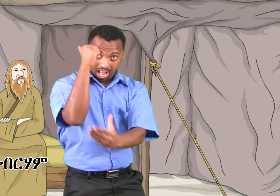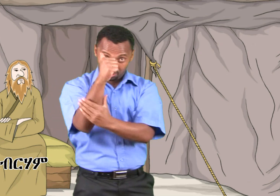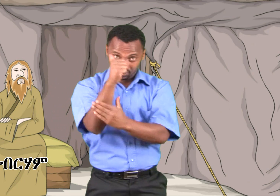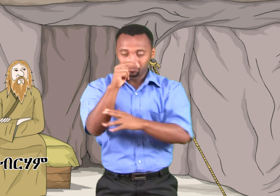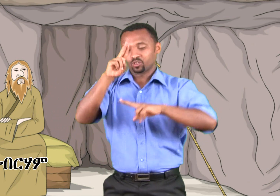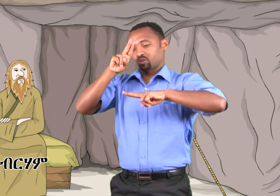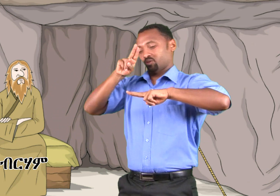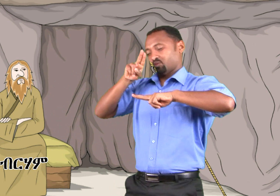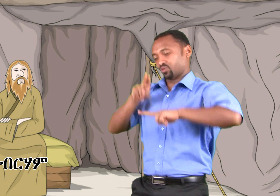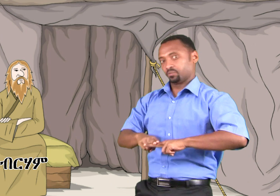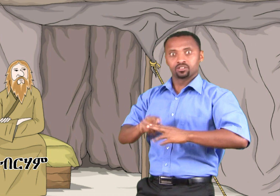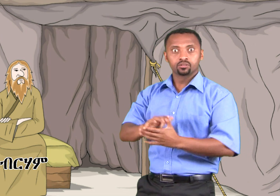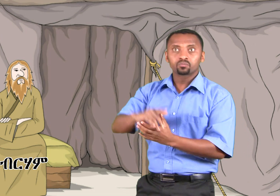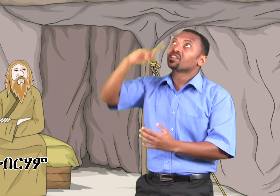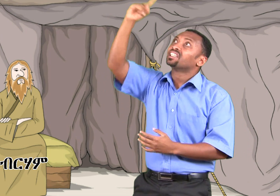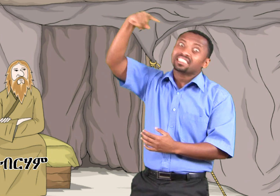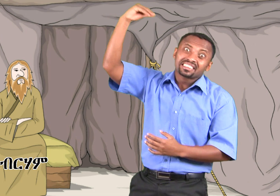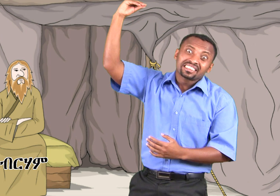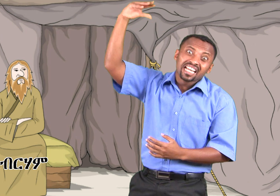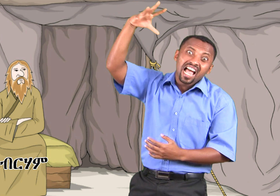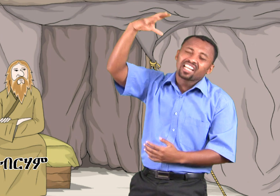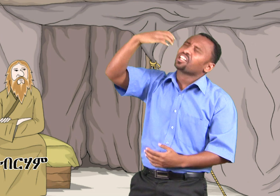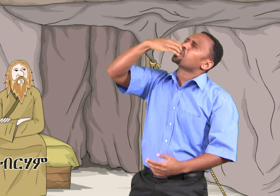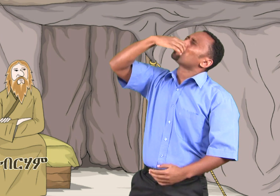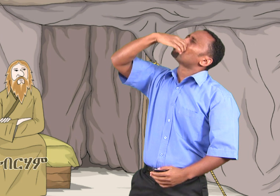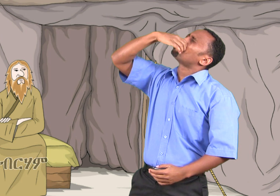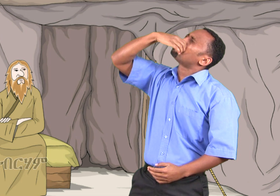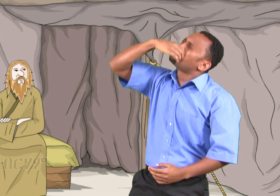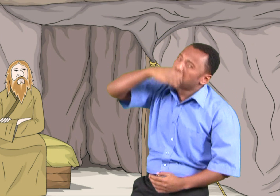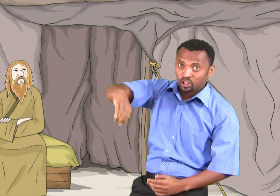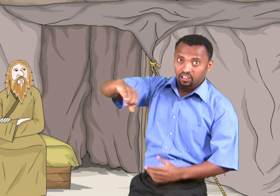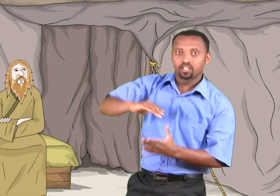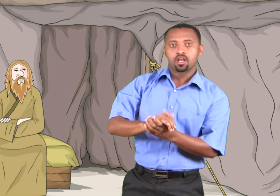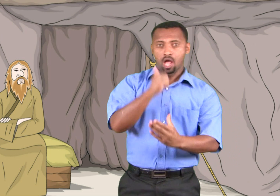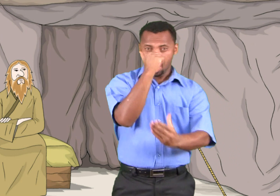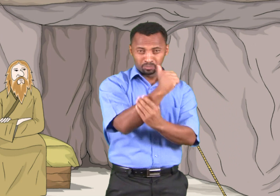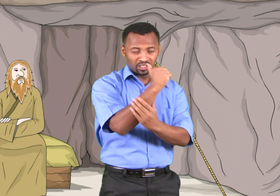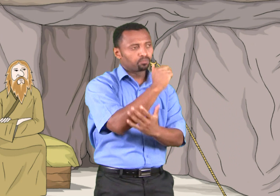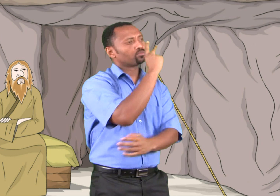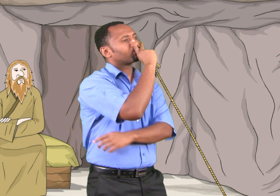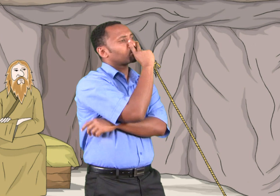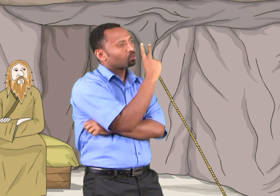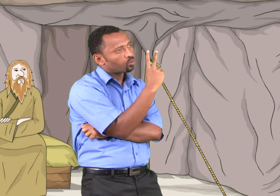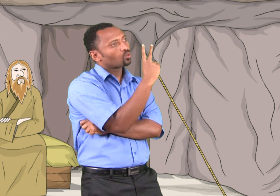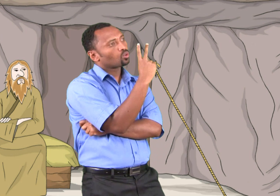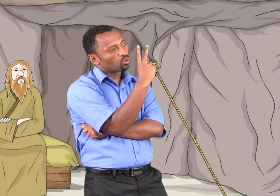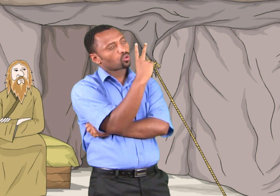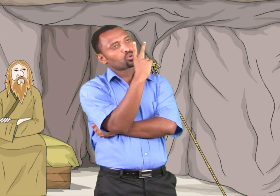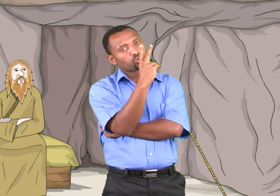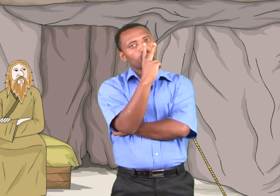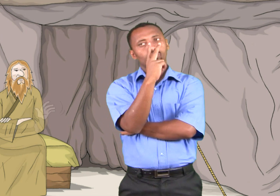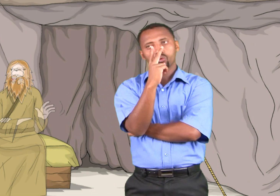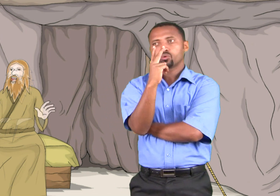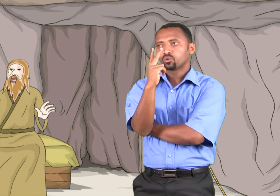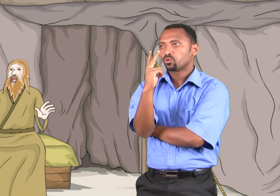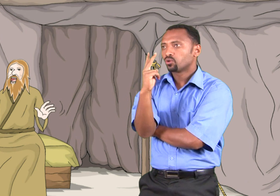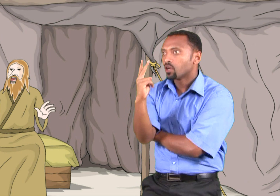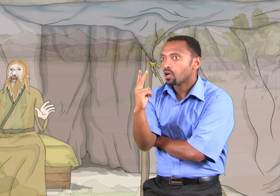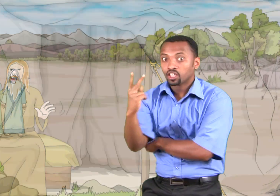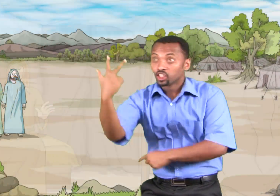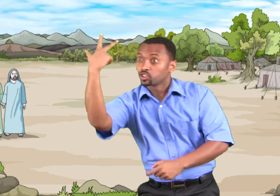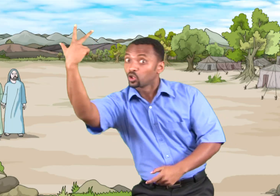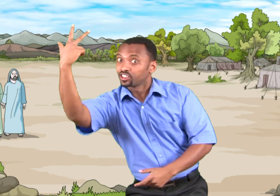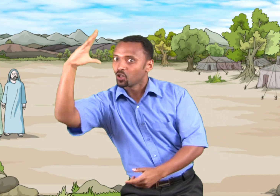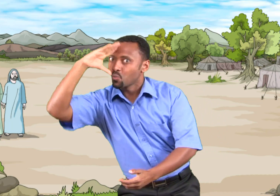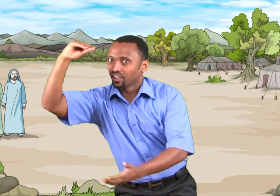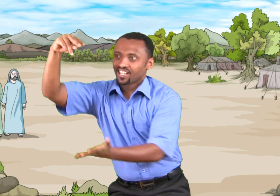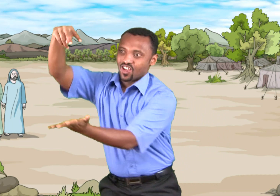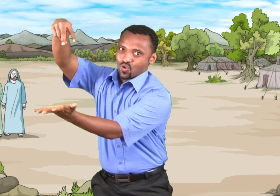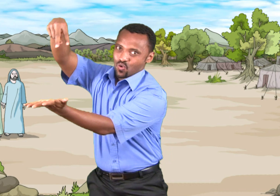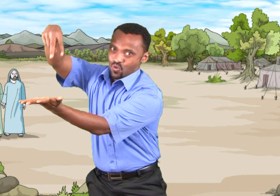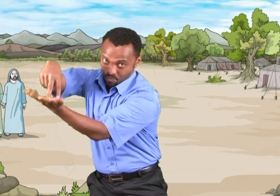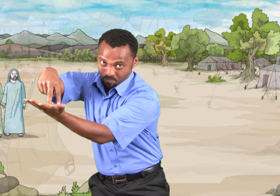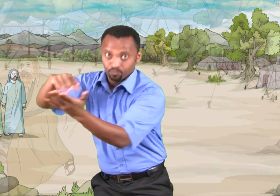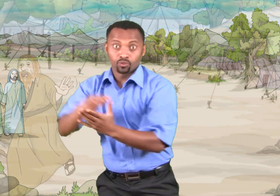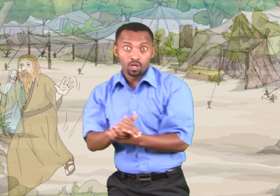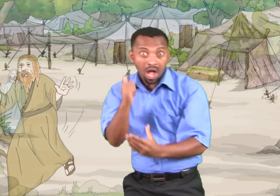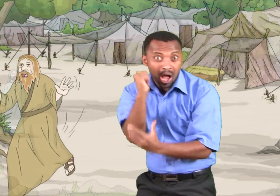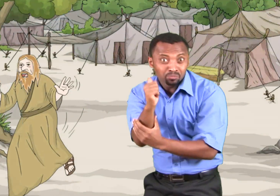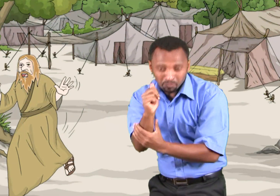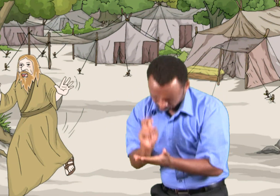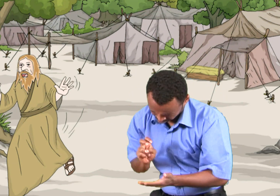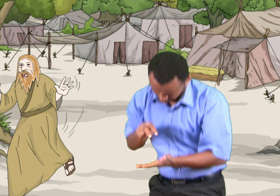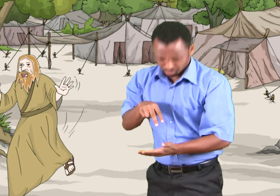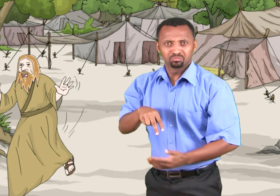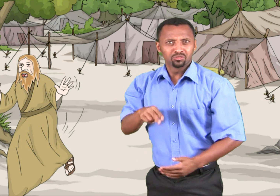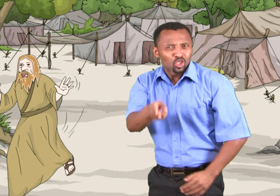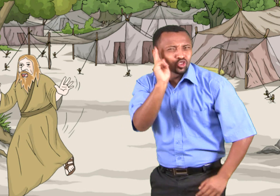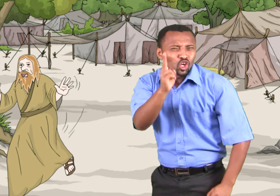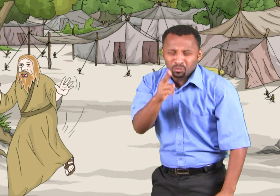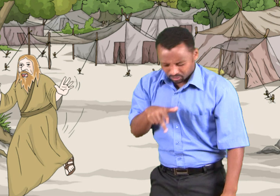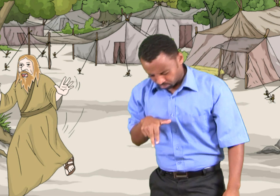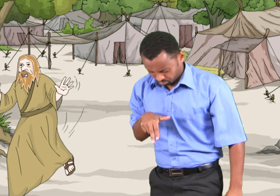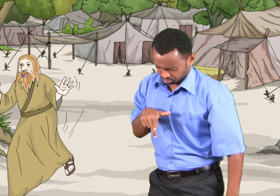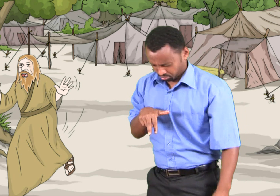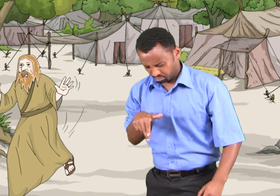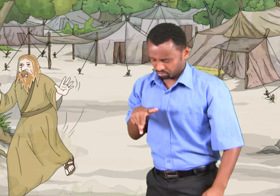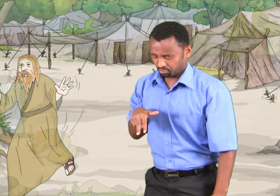And Abraham looked up and saw three men standing nearby.